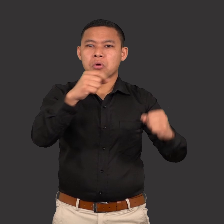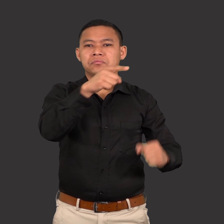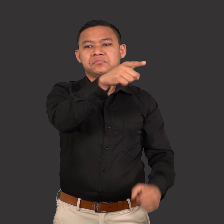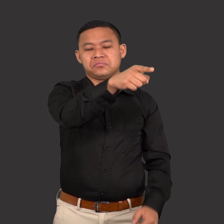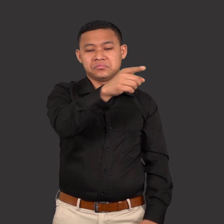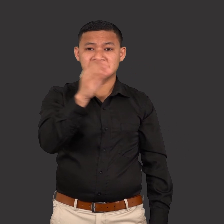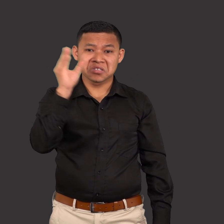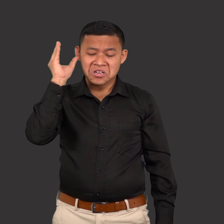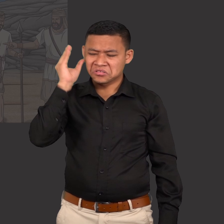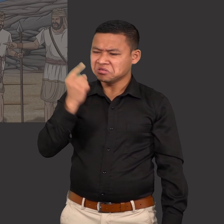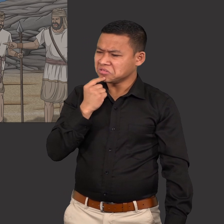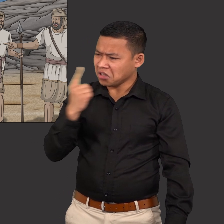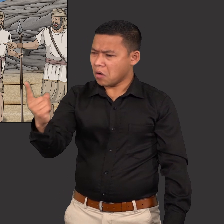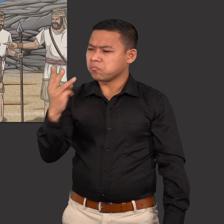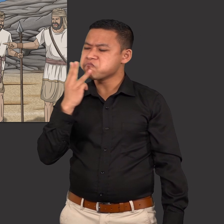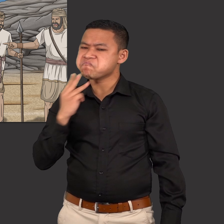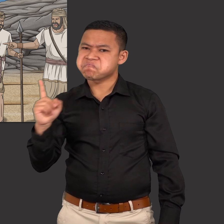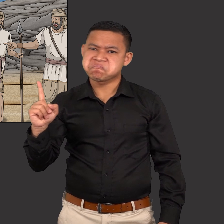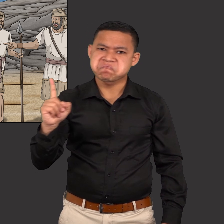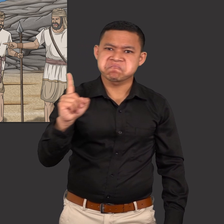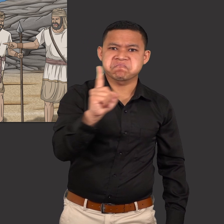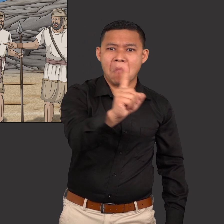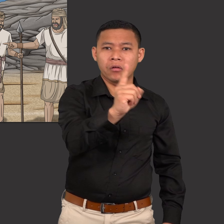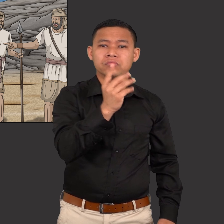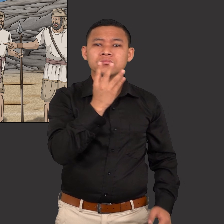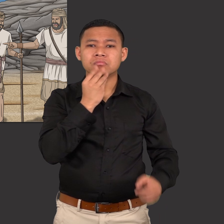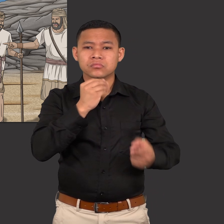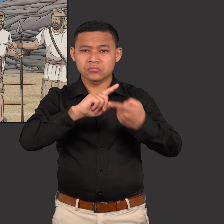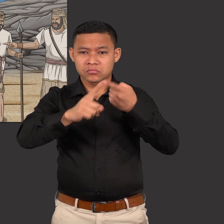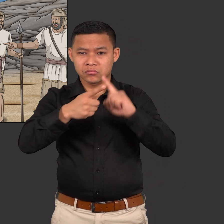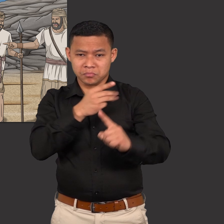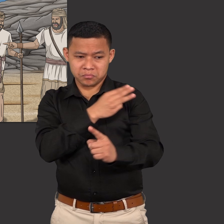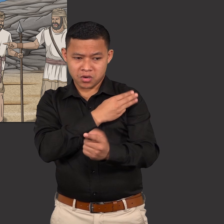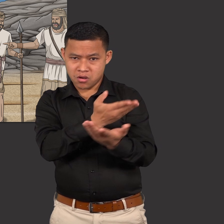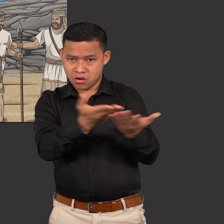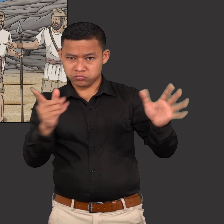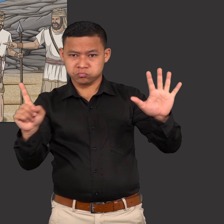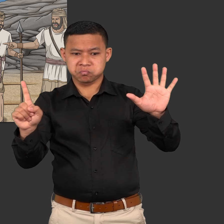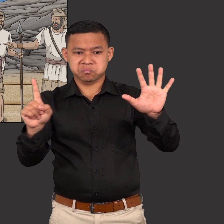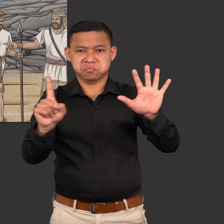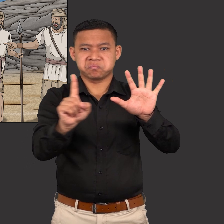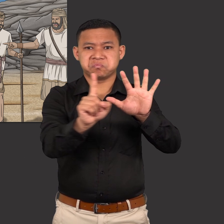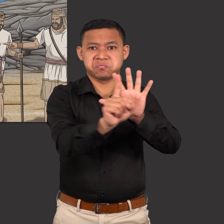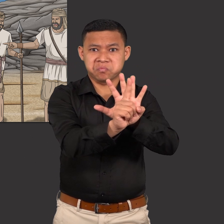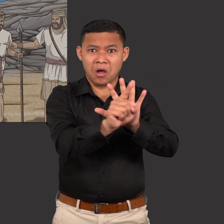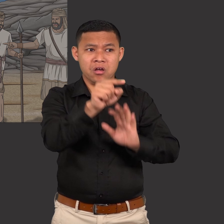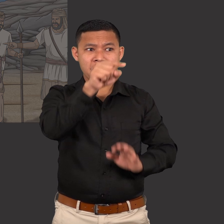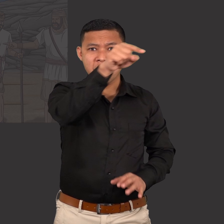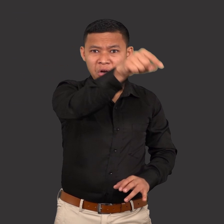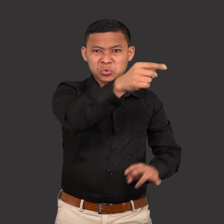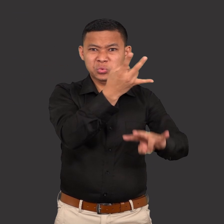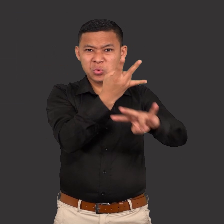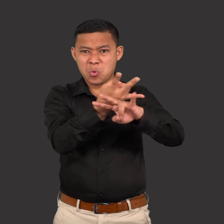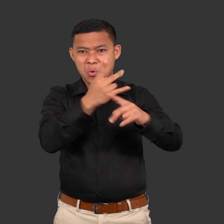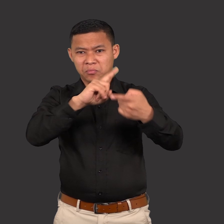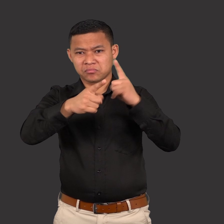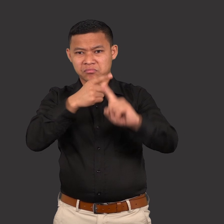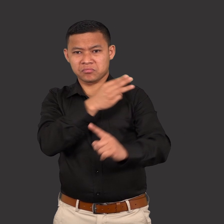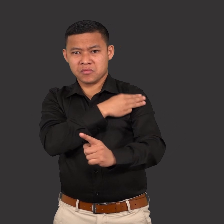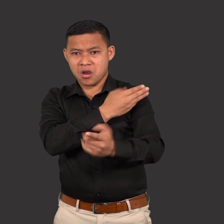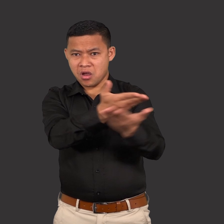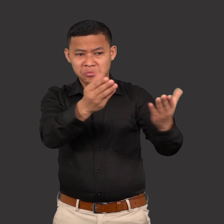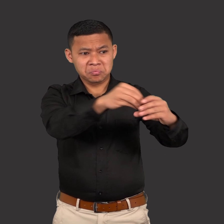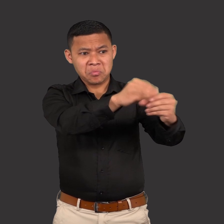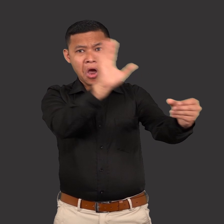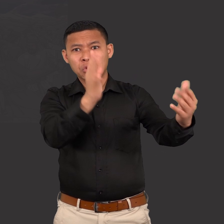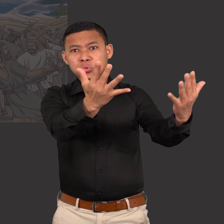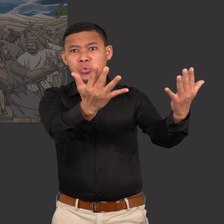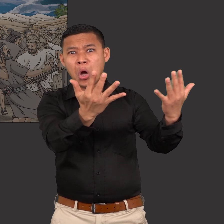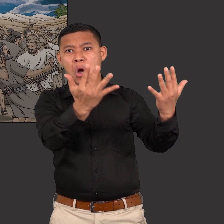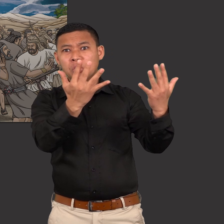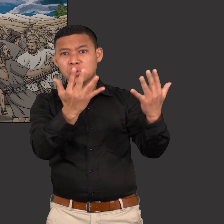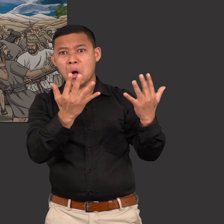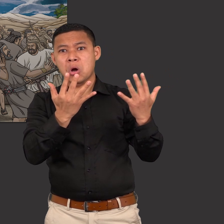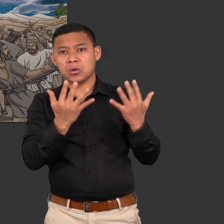So as Joab besieged the city, he assigned Uriah to a place where he saw the strongest enemy soldiers.